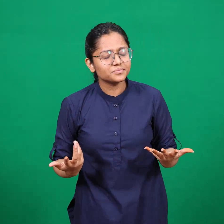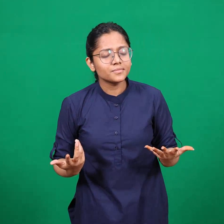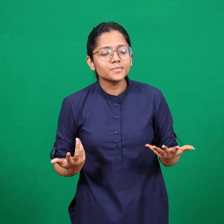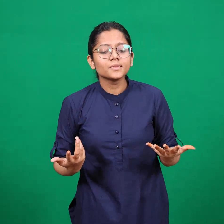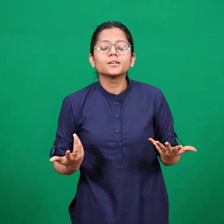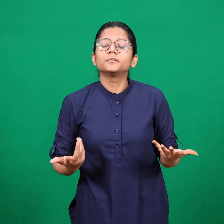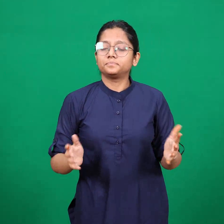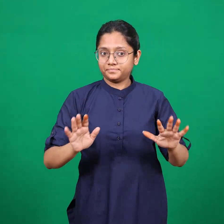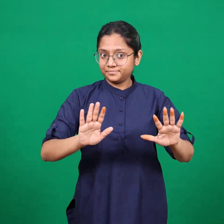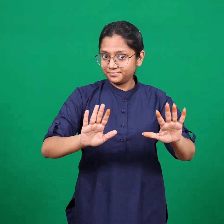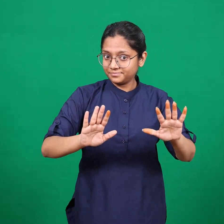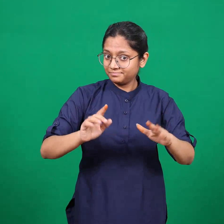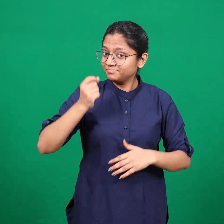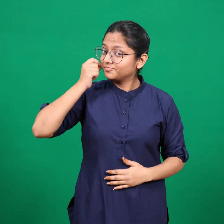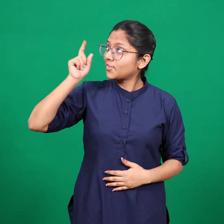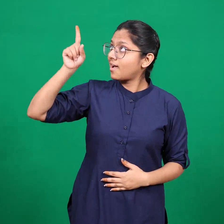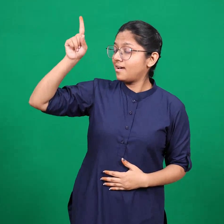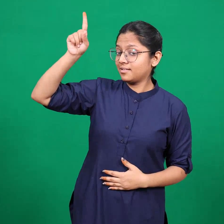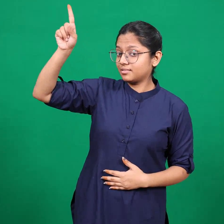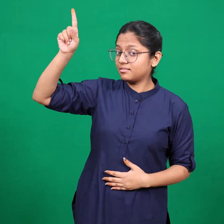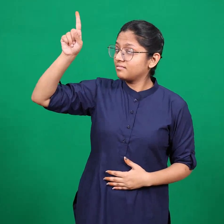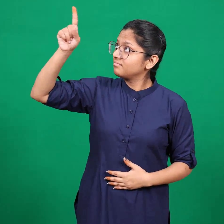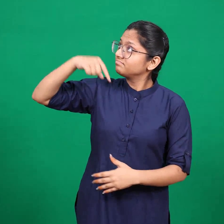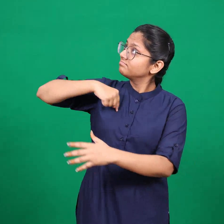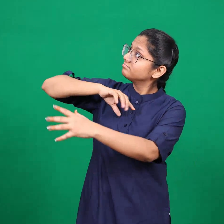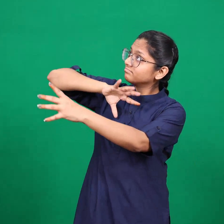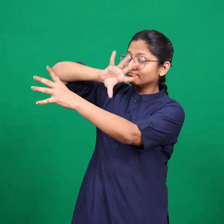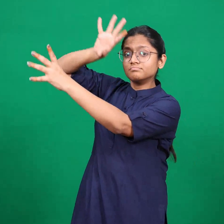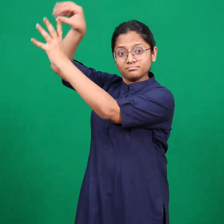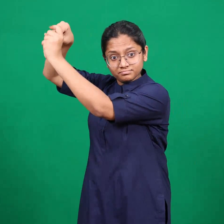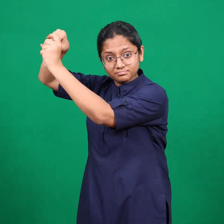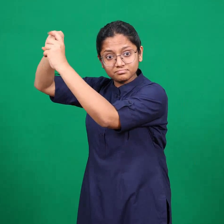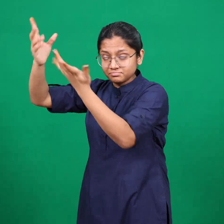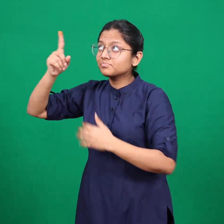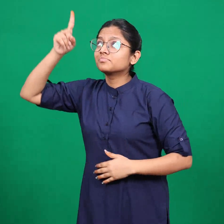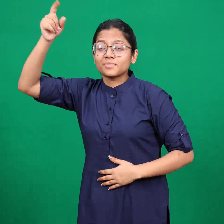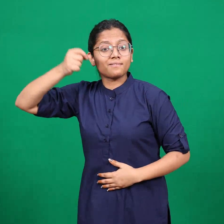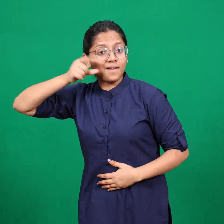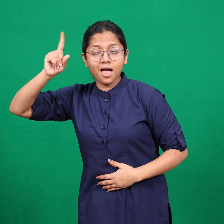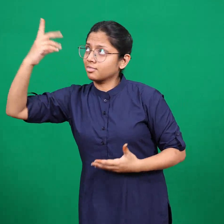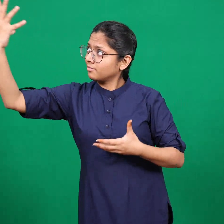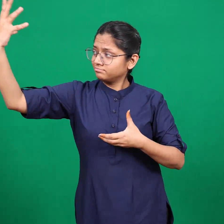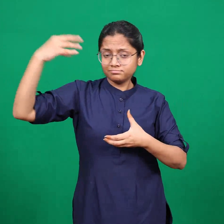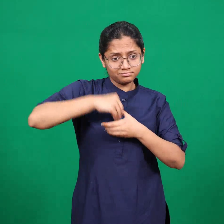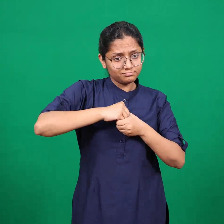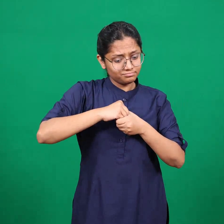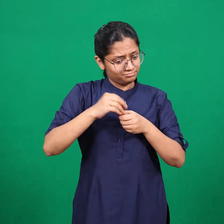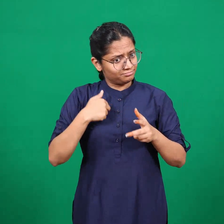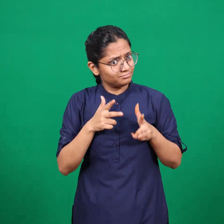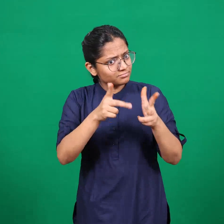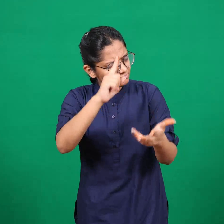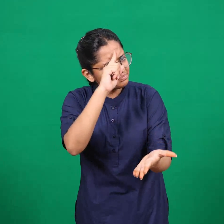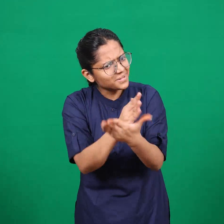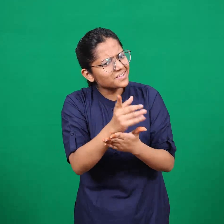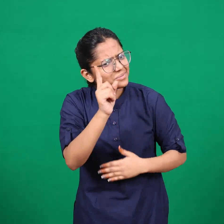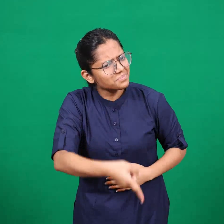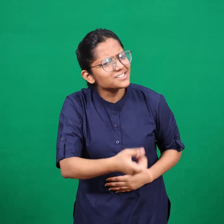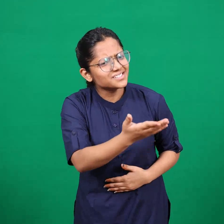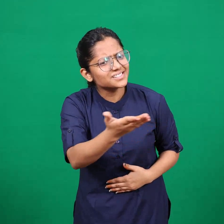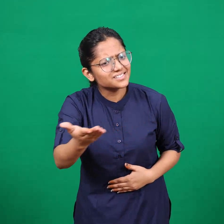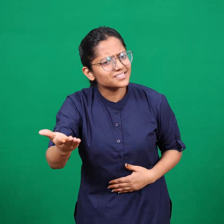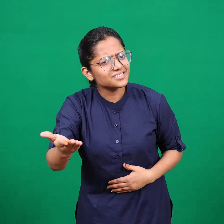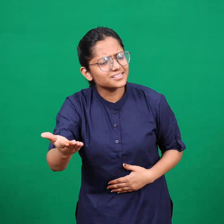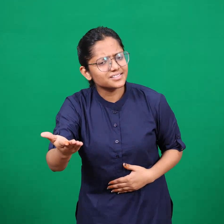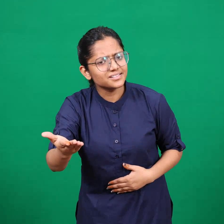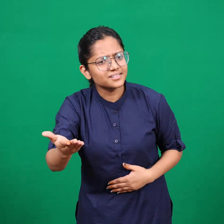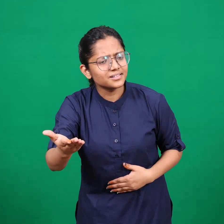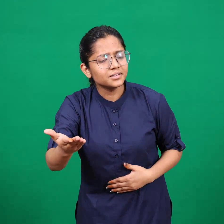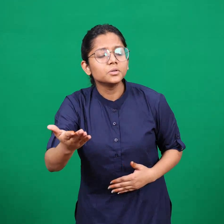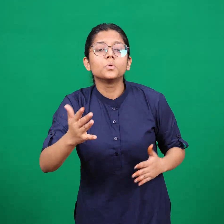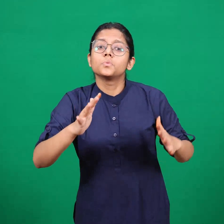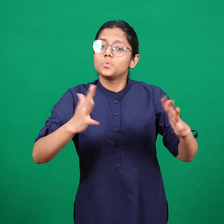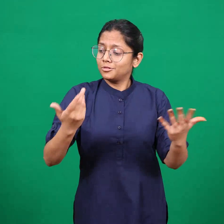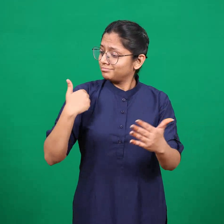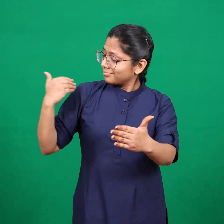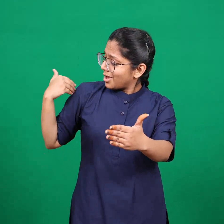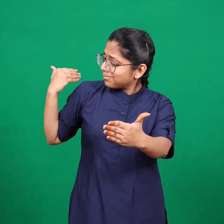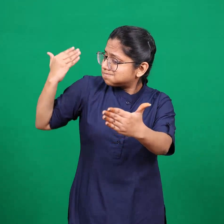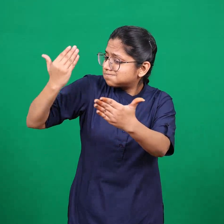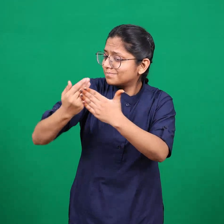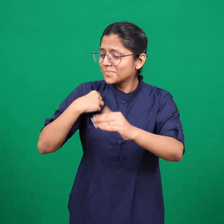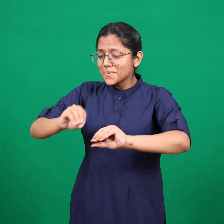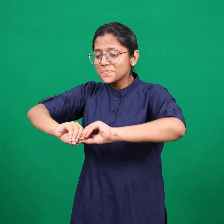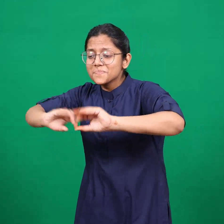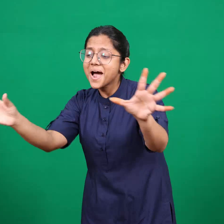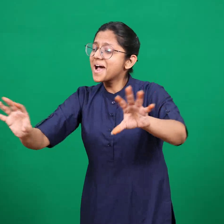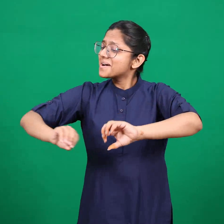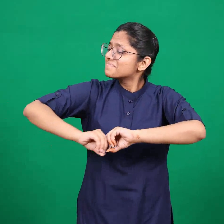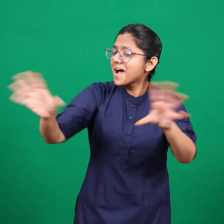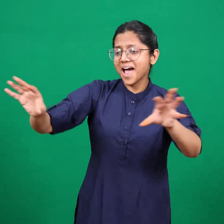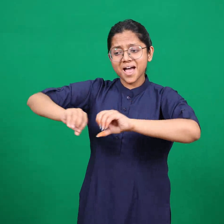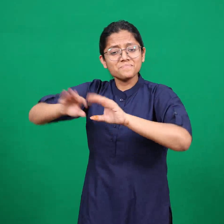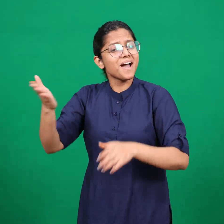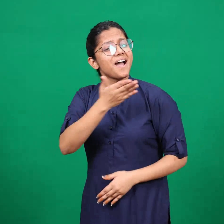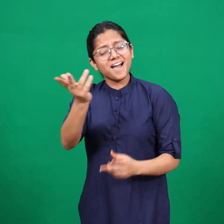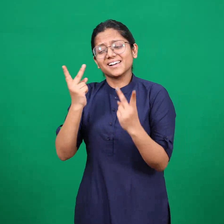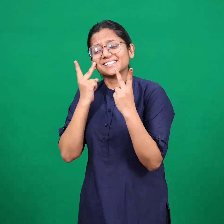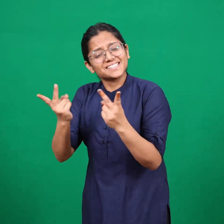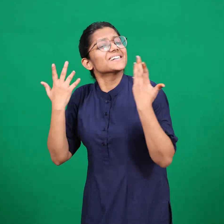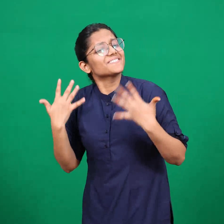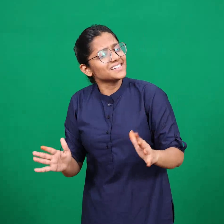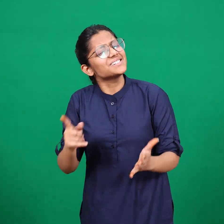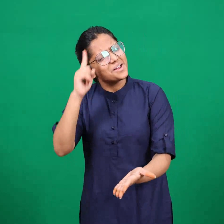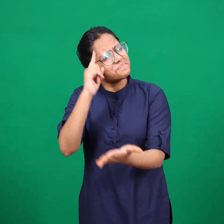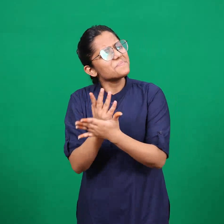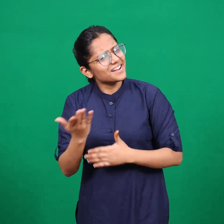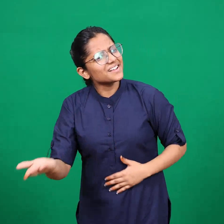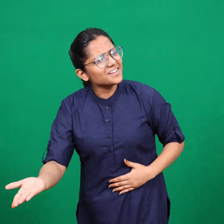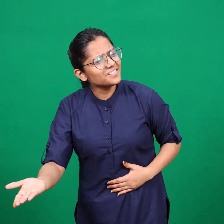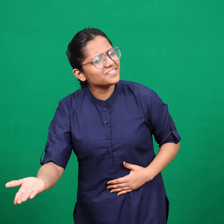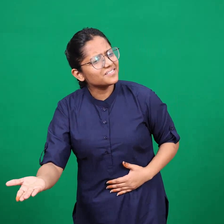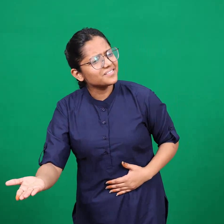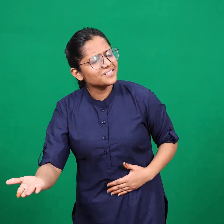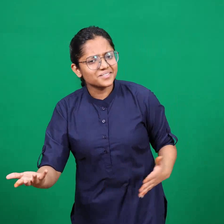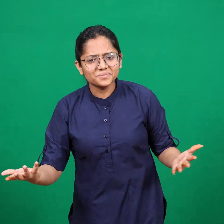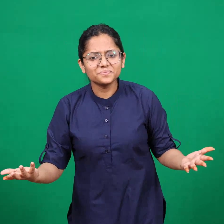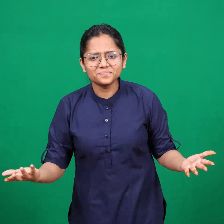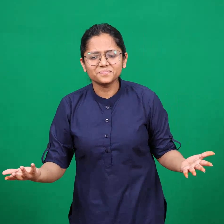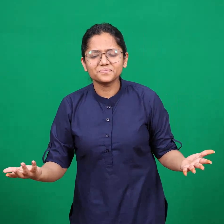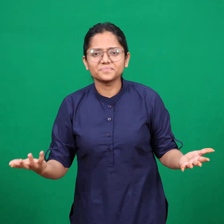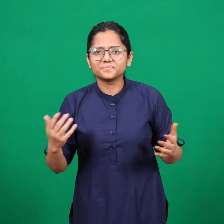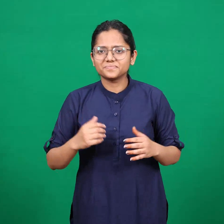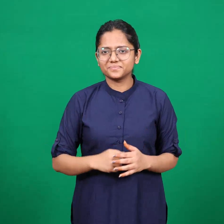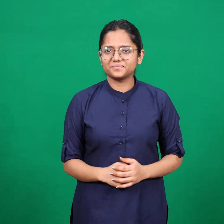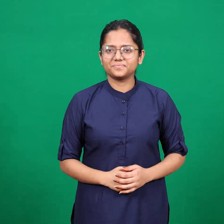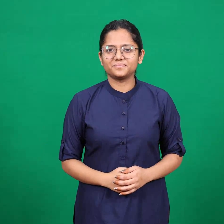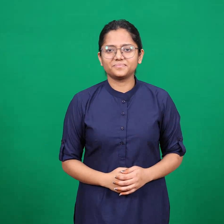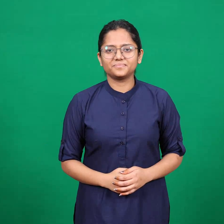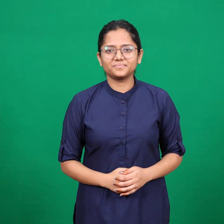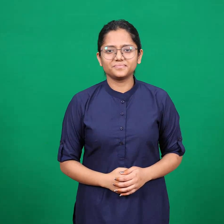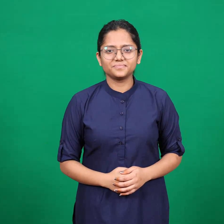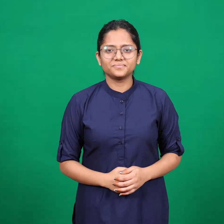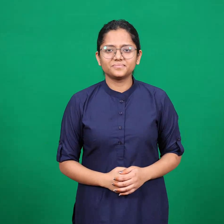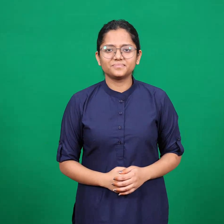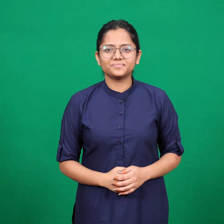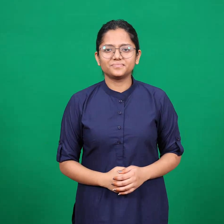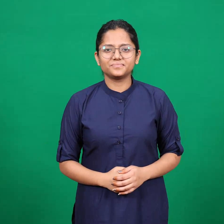Believe Me that I am in the Father and the Father is in Me- or at least believe on account of the works themselves.